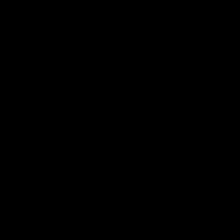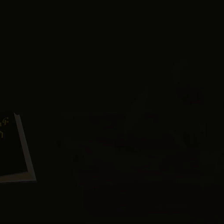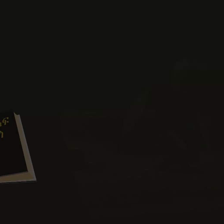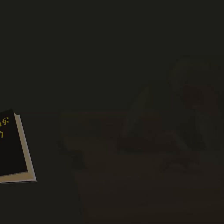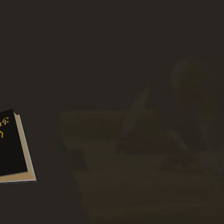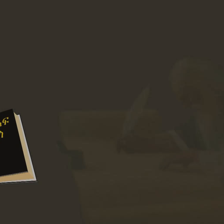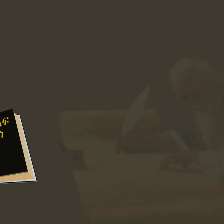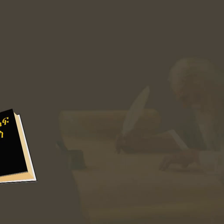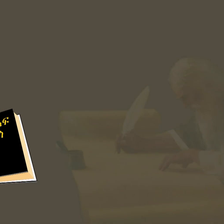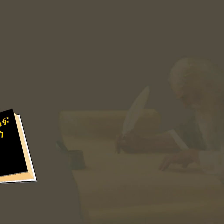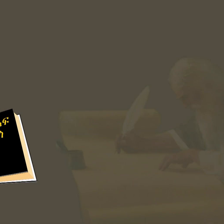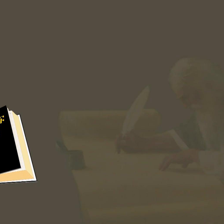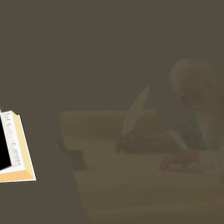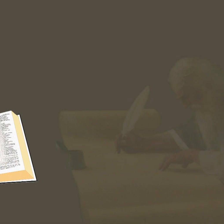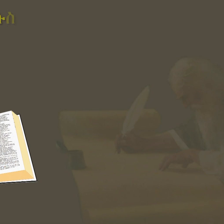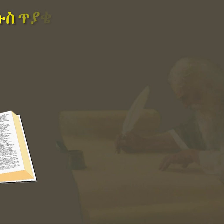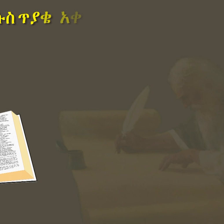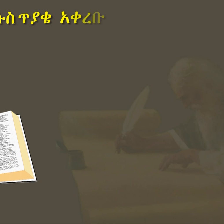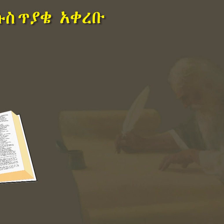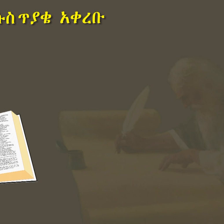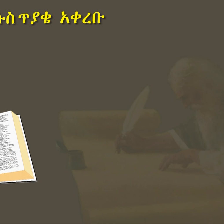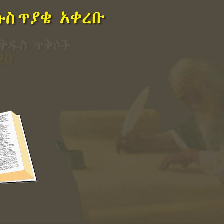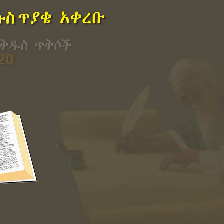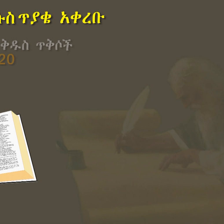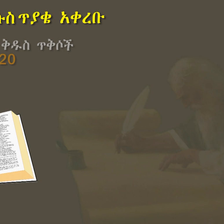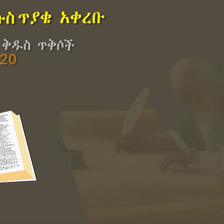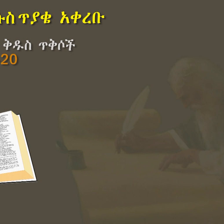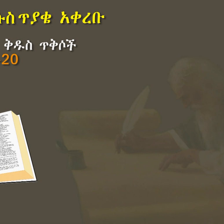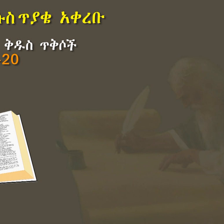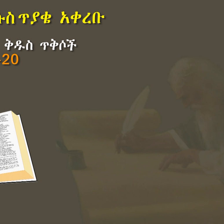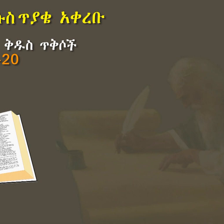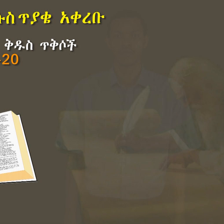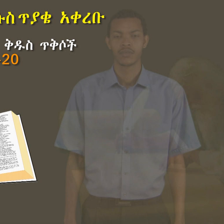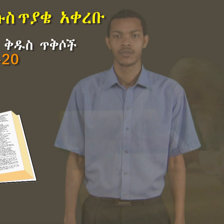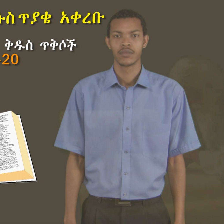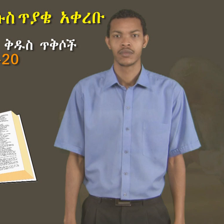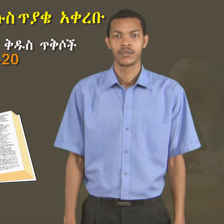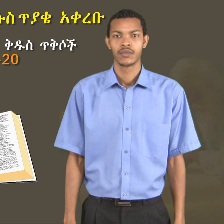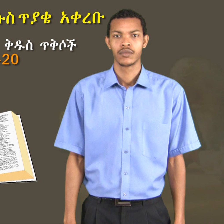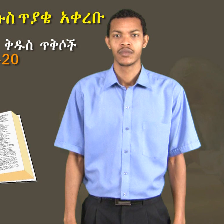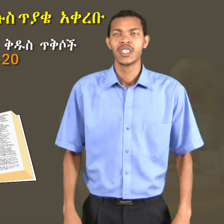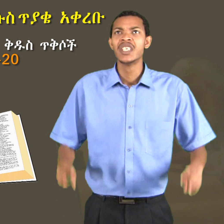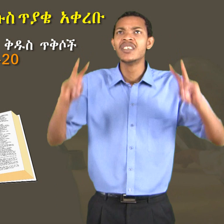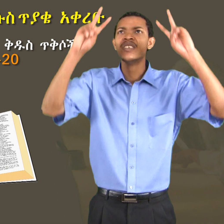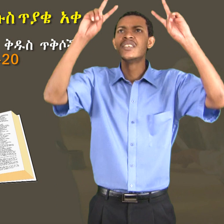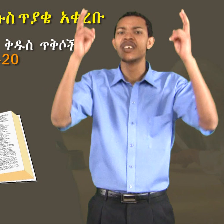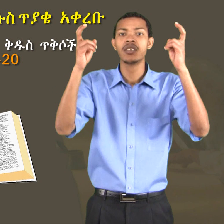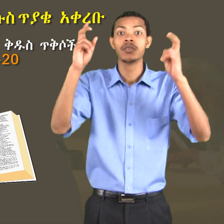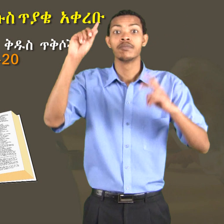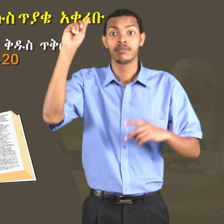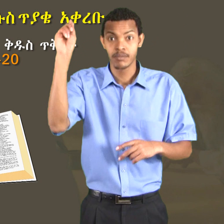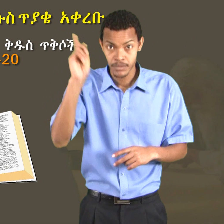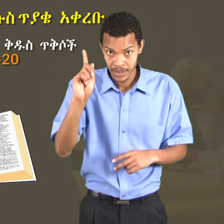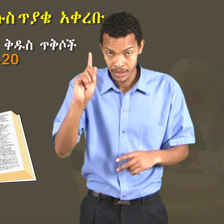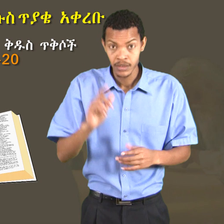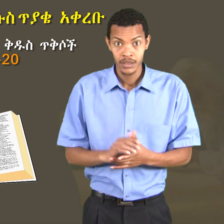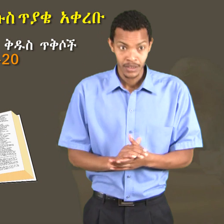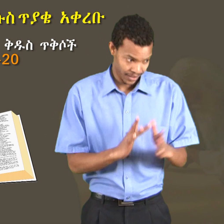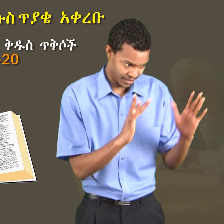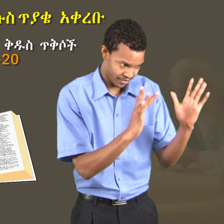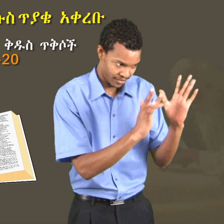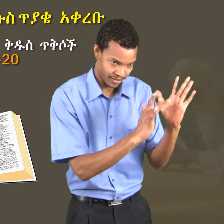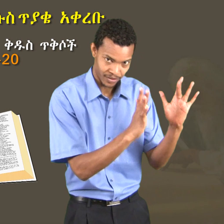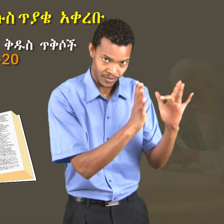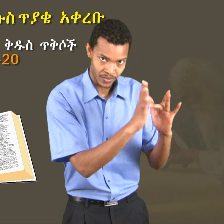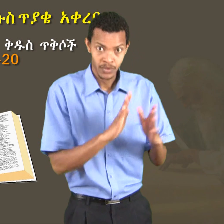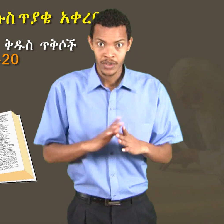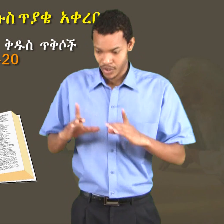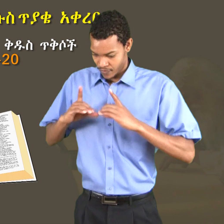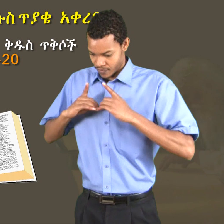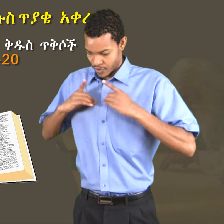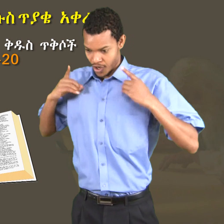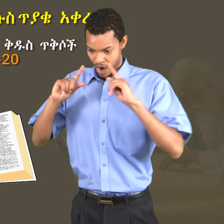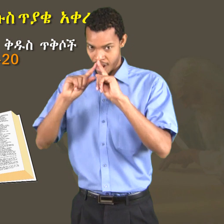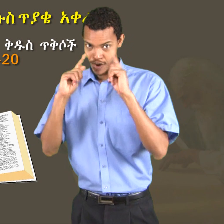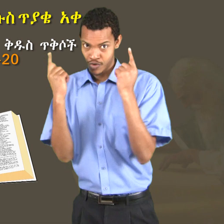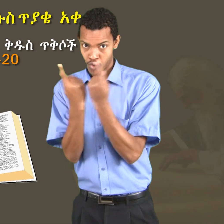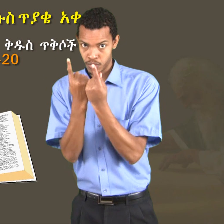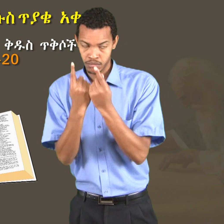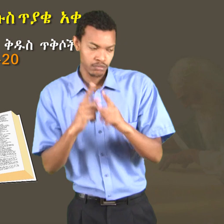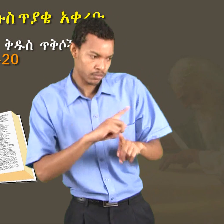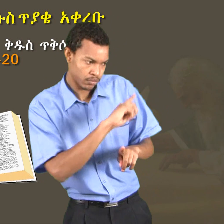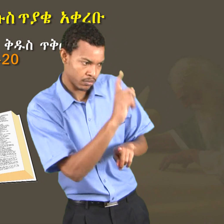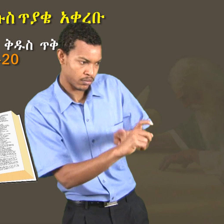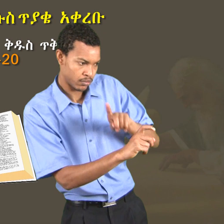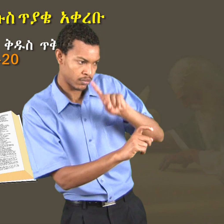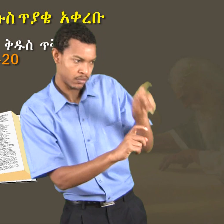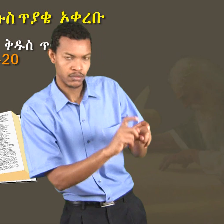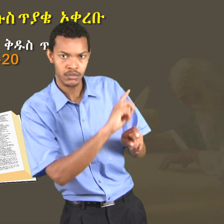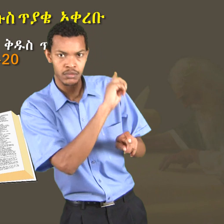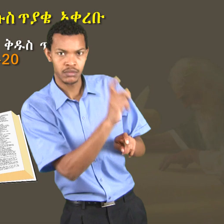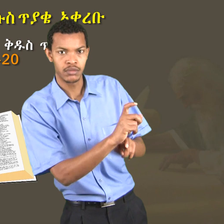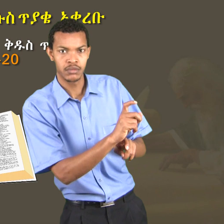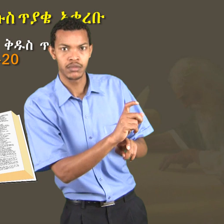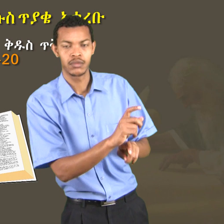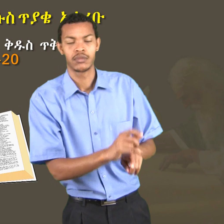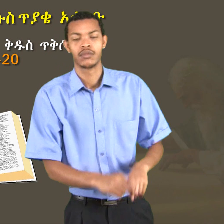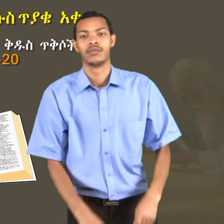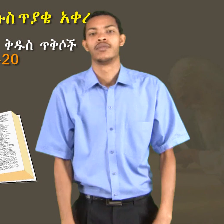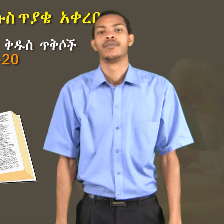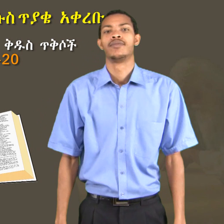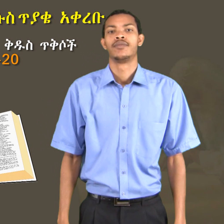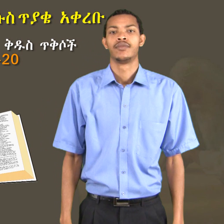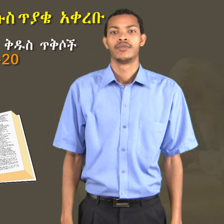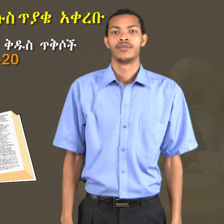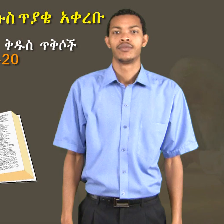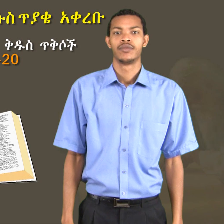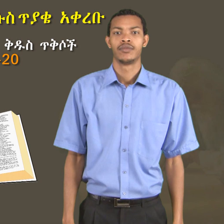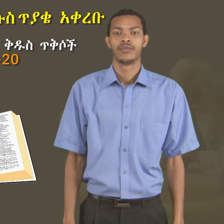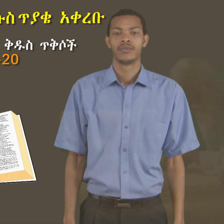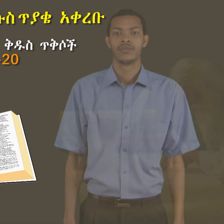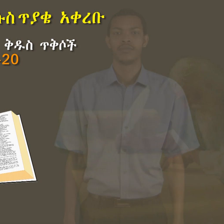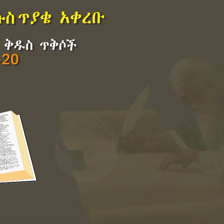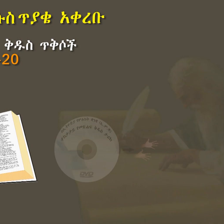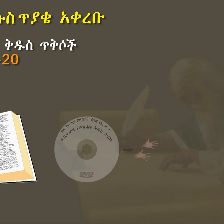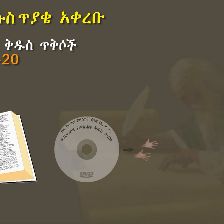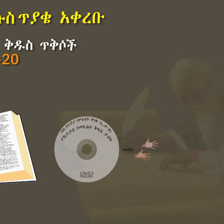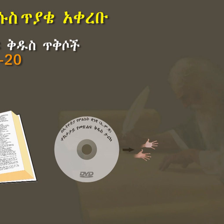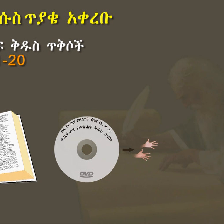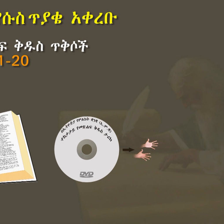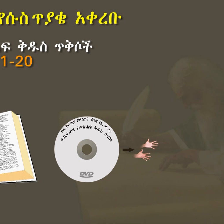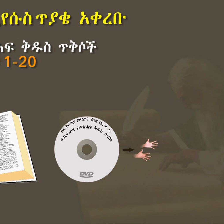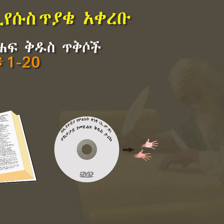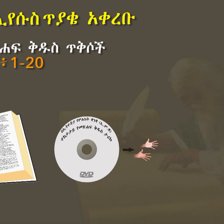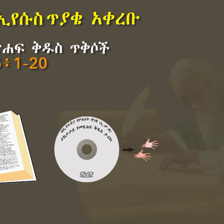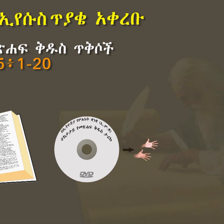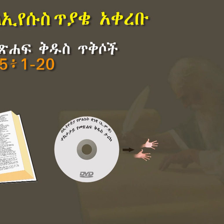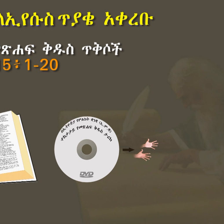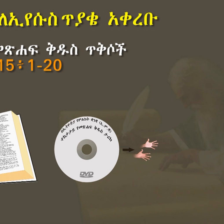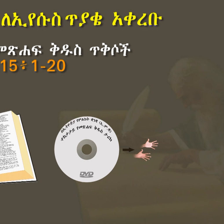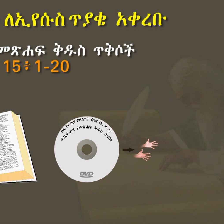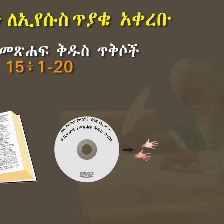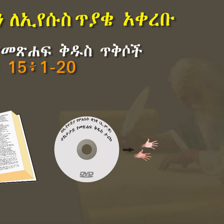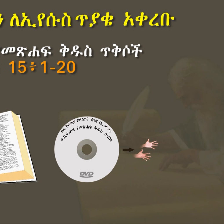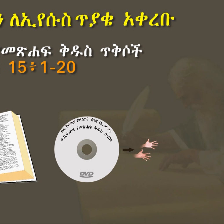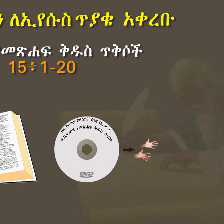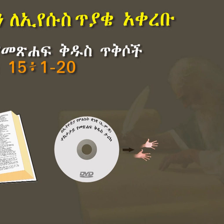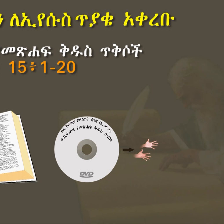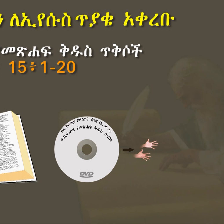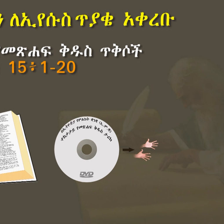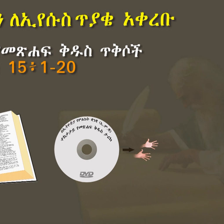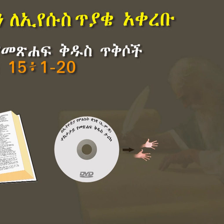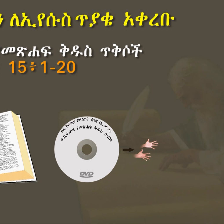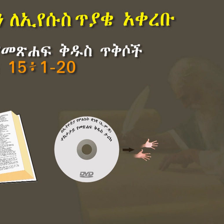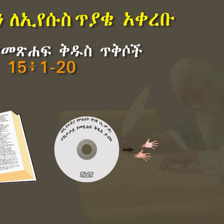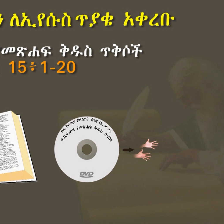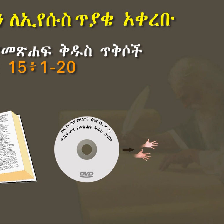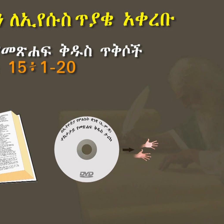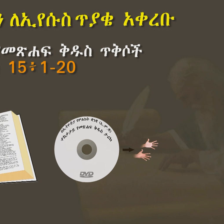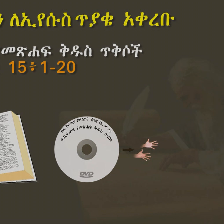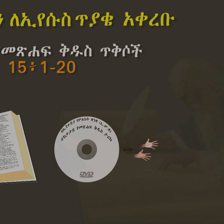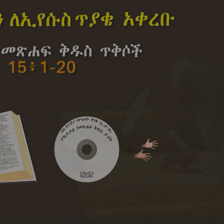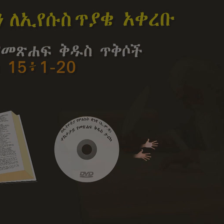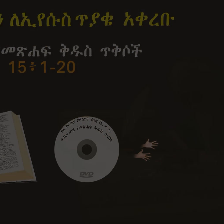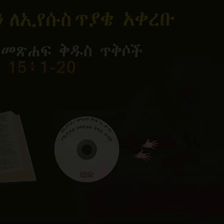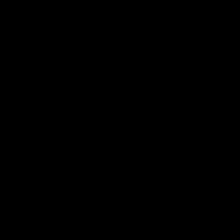Pharisees question Jesus' disciples